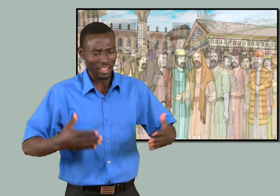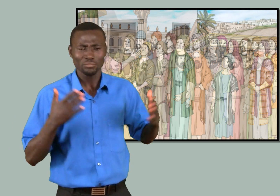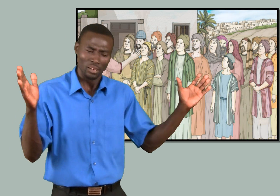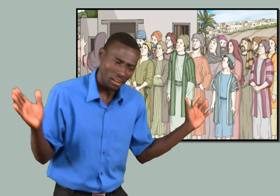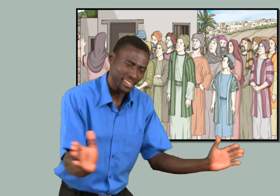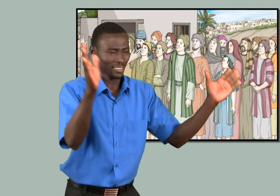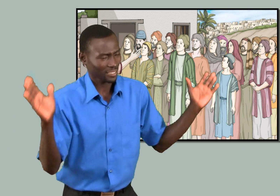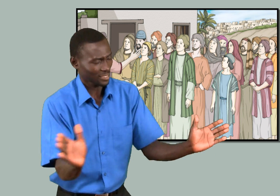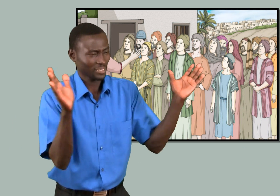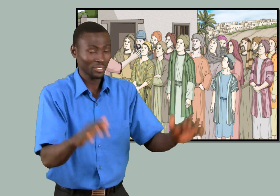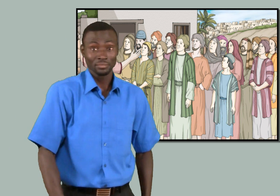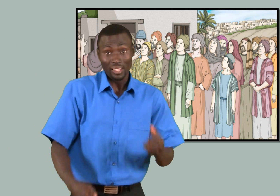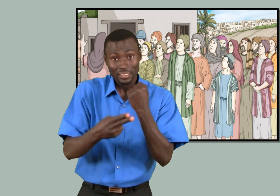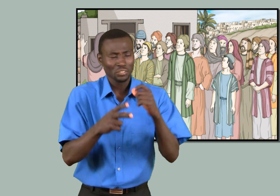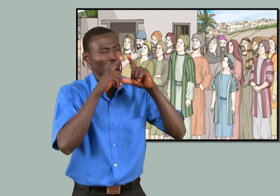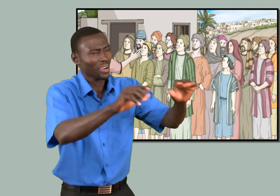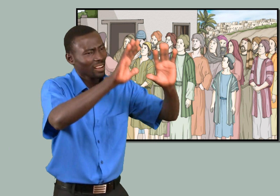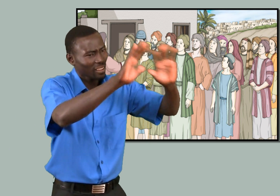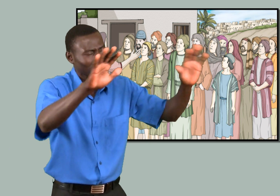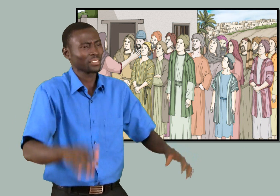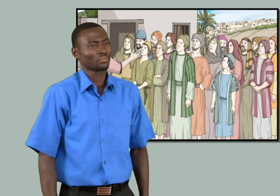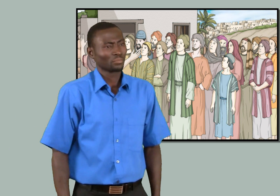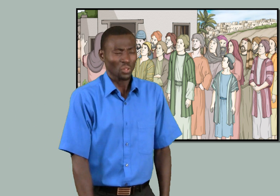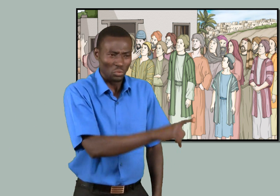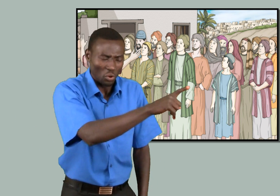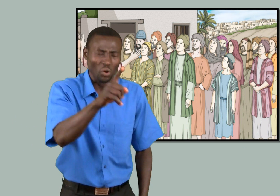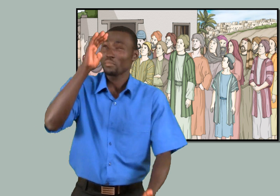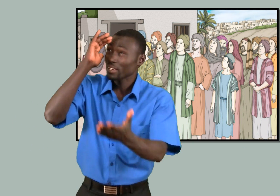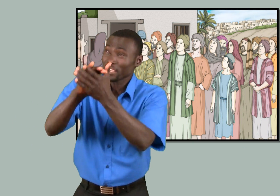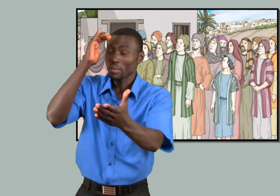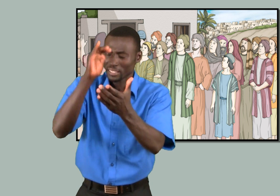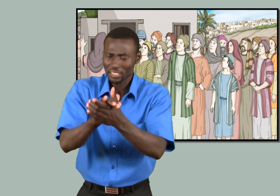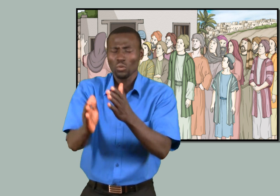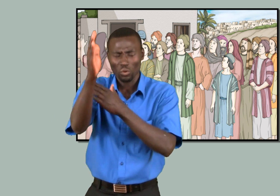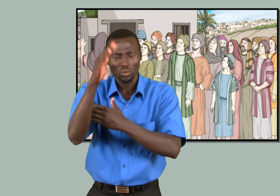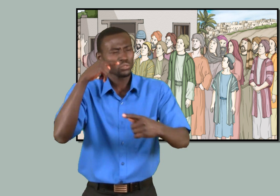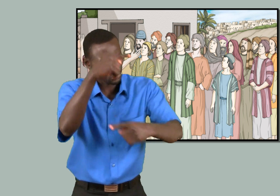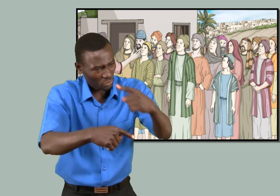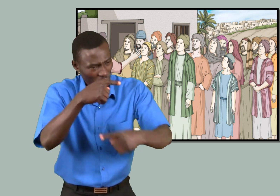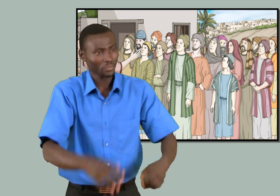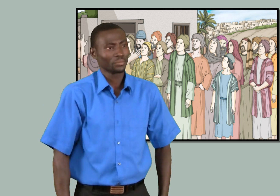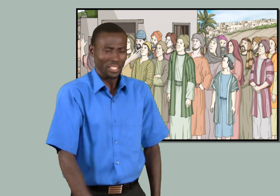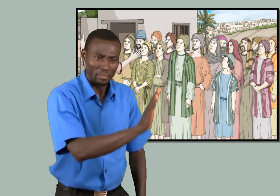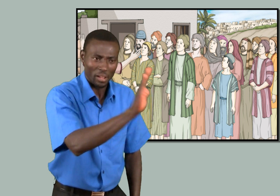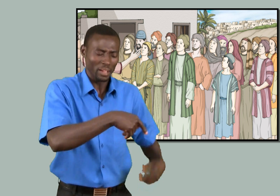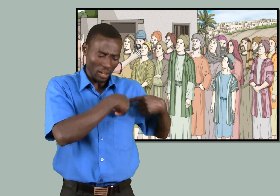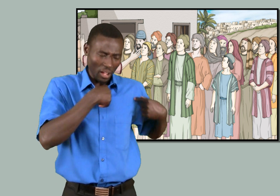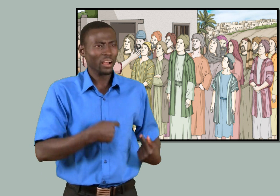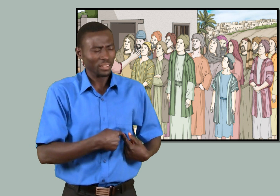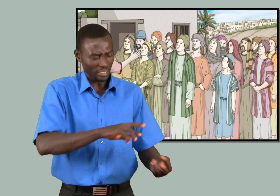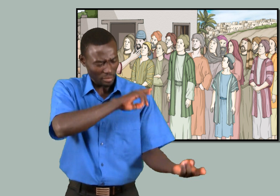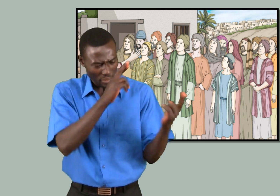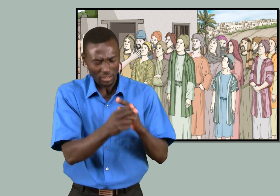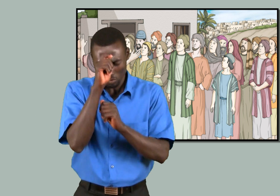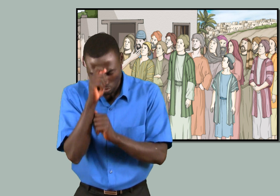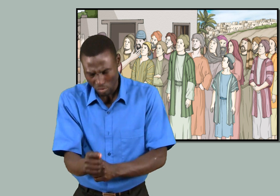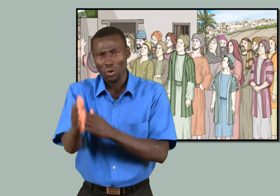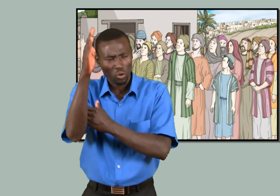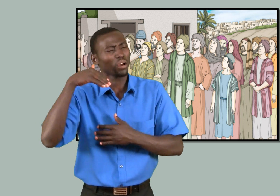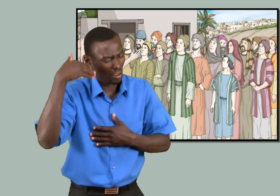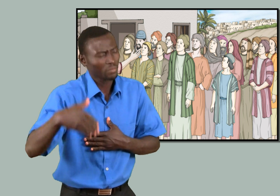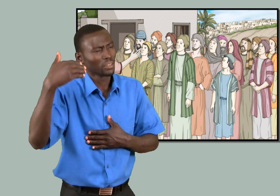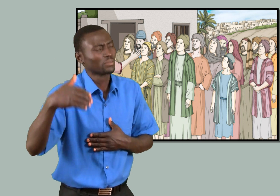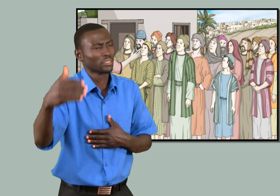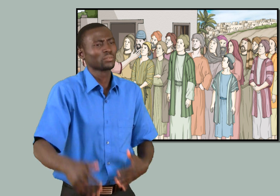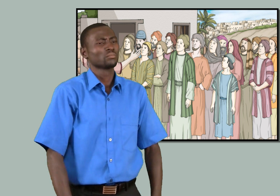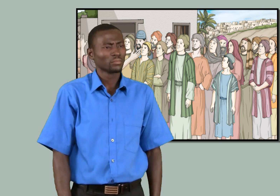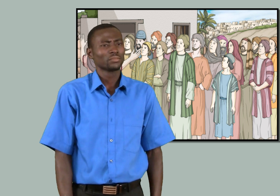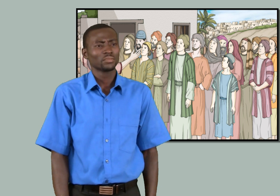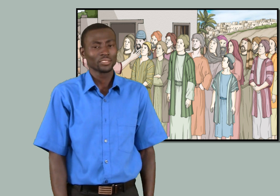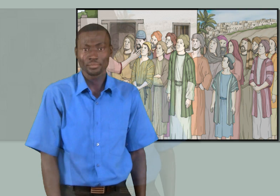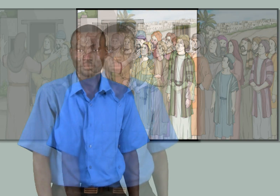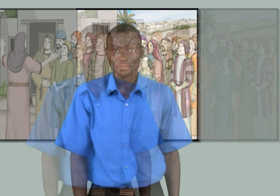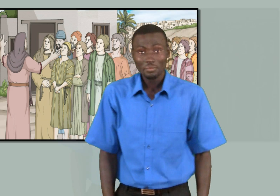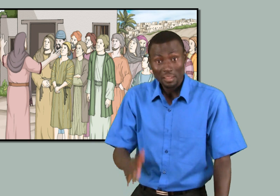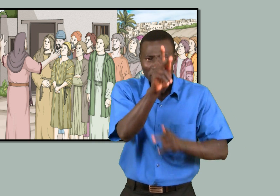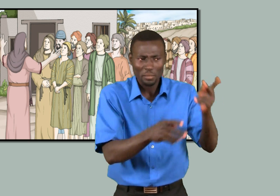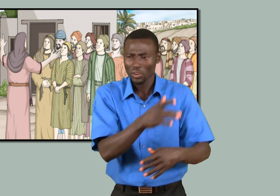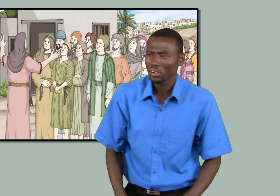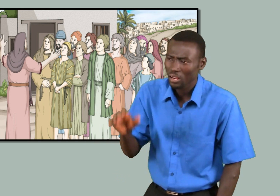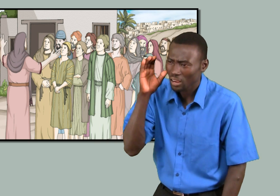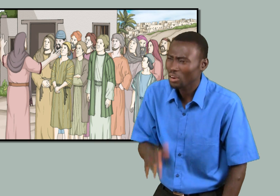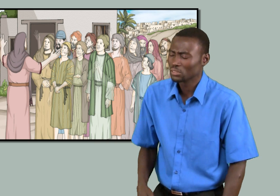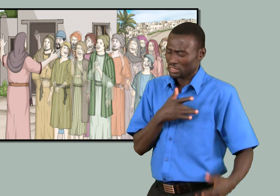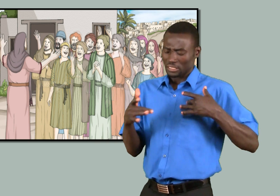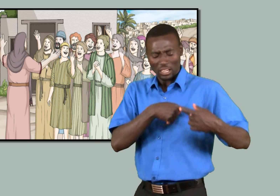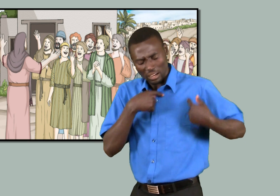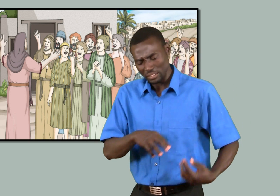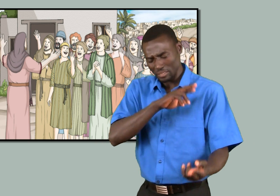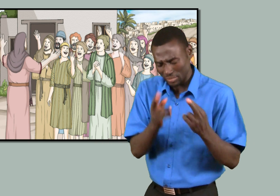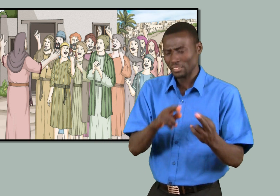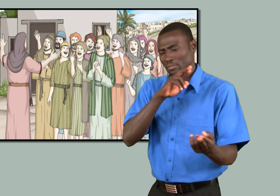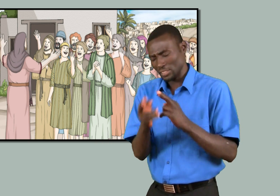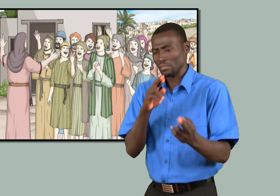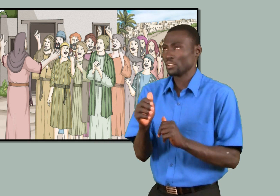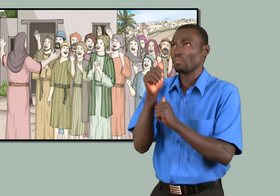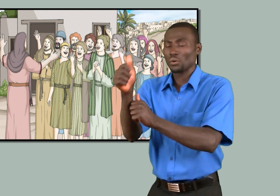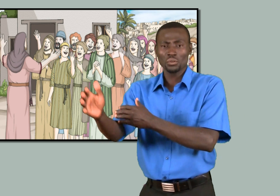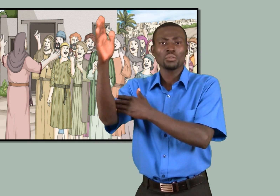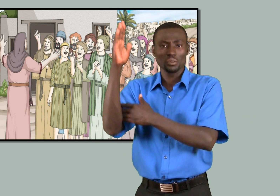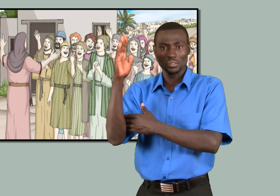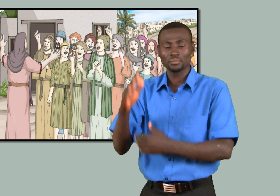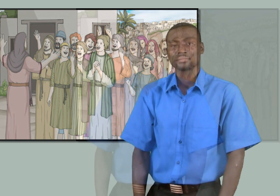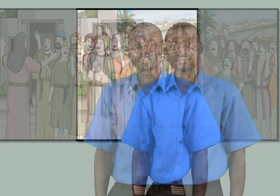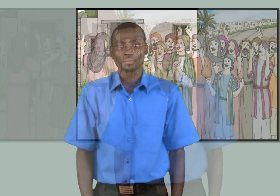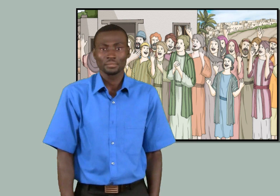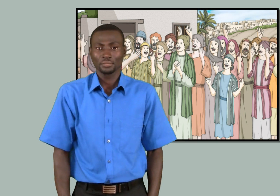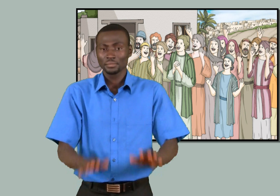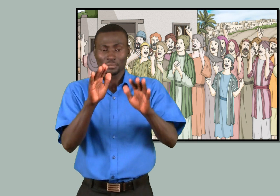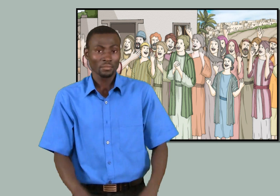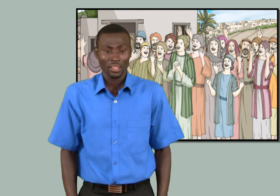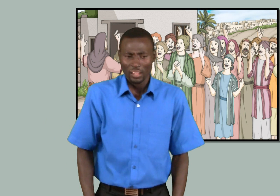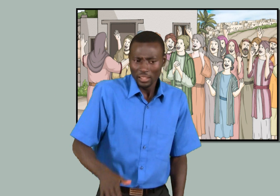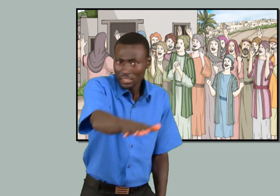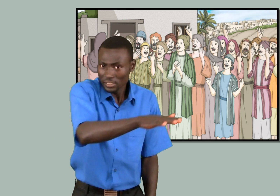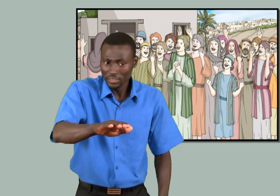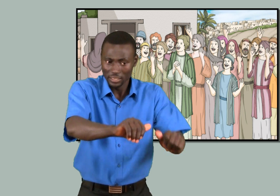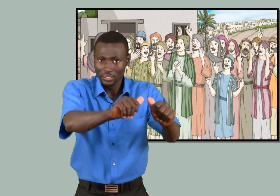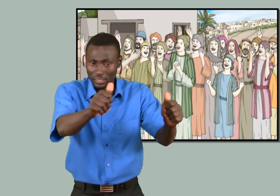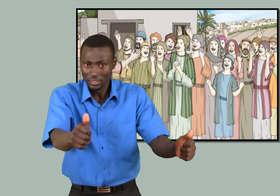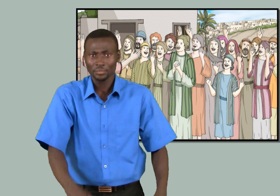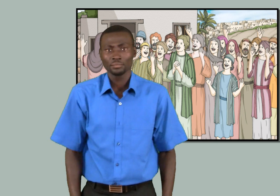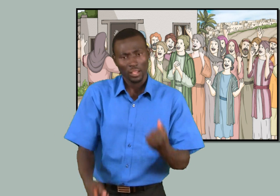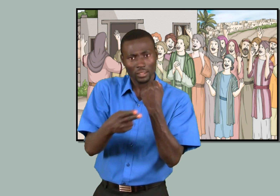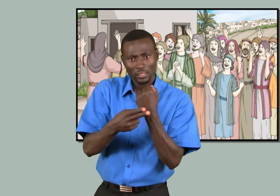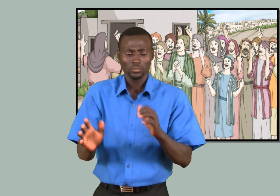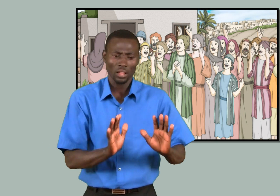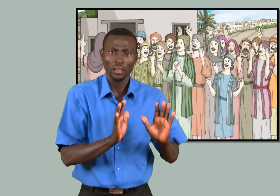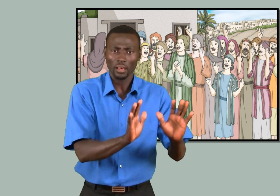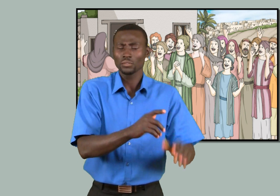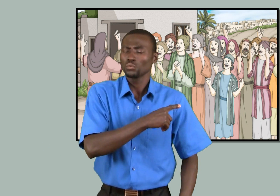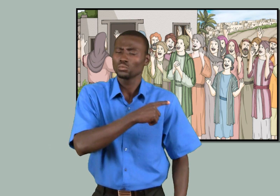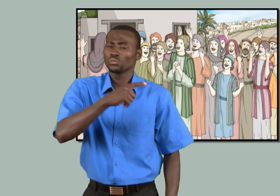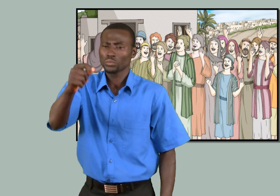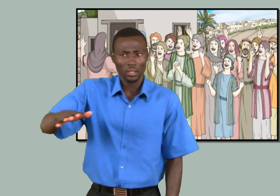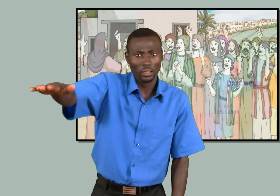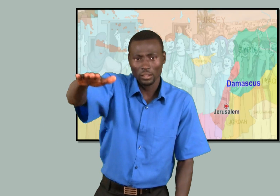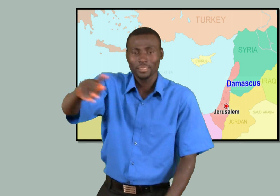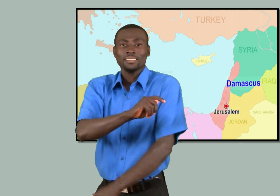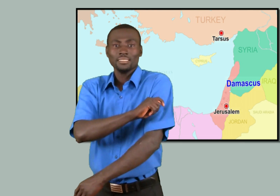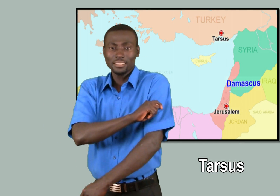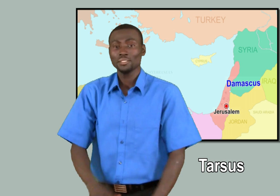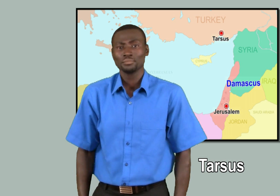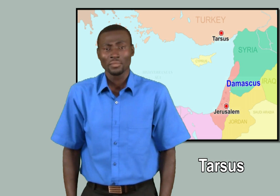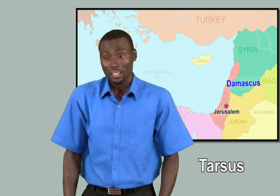Barnabas was a good man, full of the Holy Spirit and faith, and a great number of people were brought to the Lord.